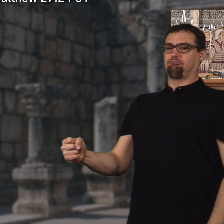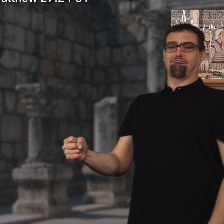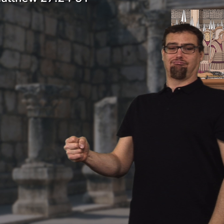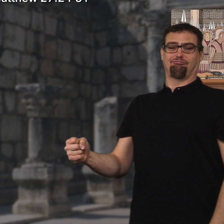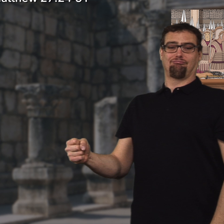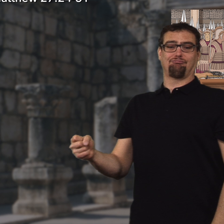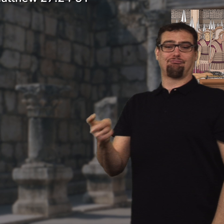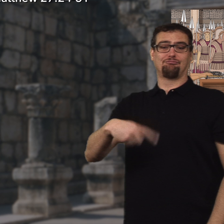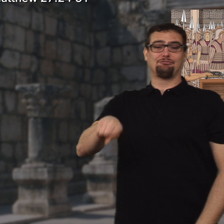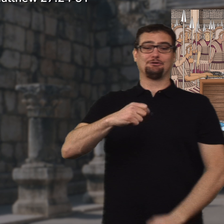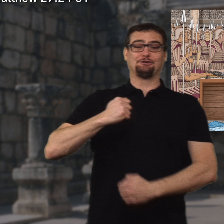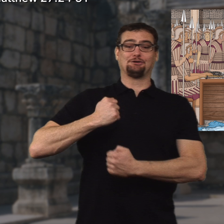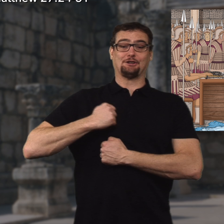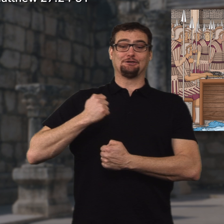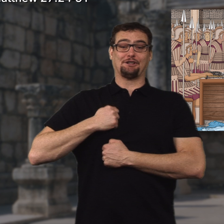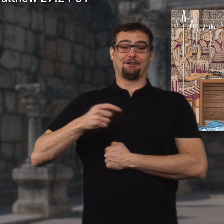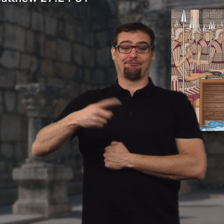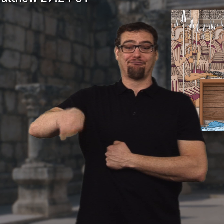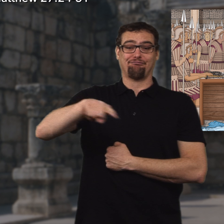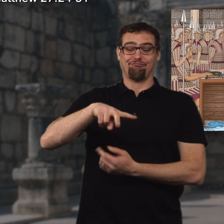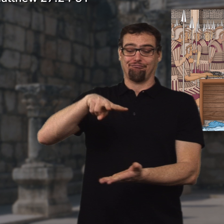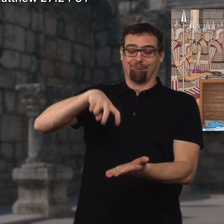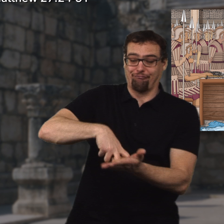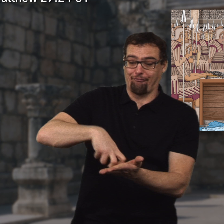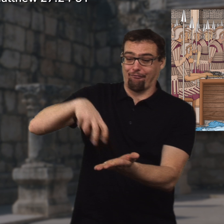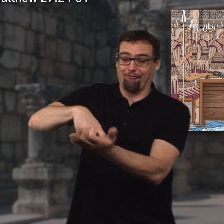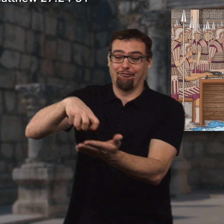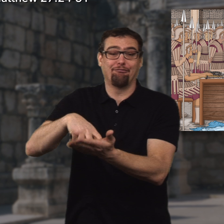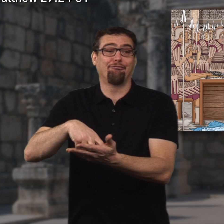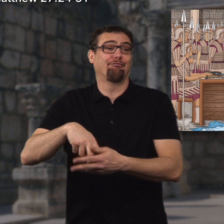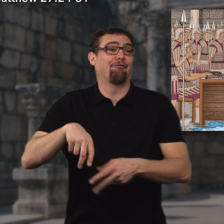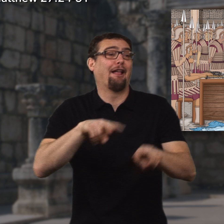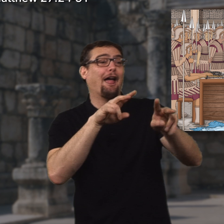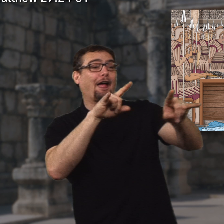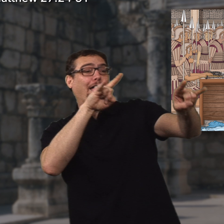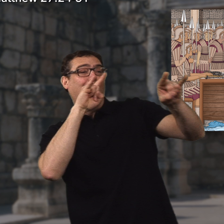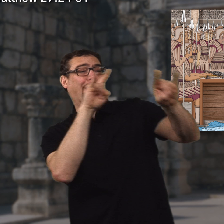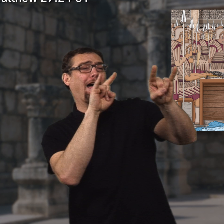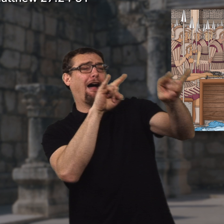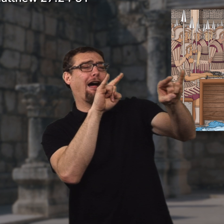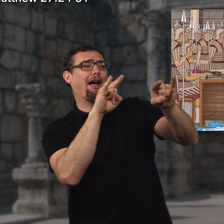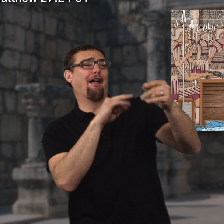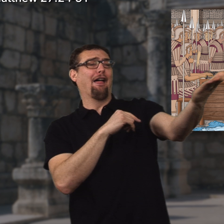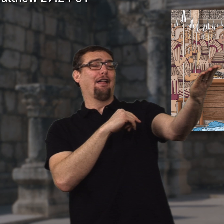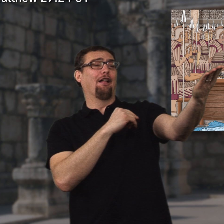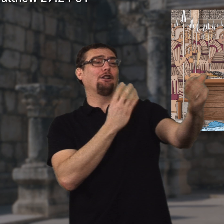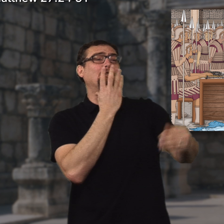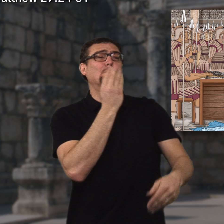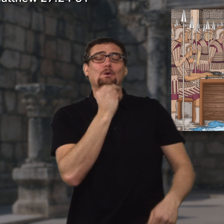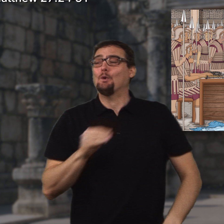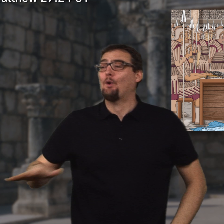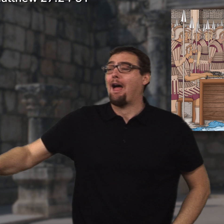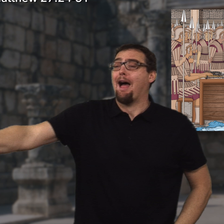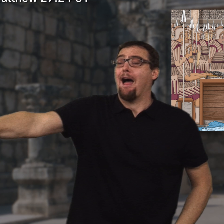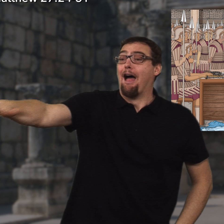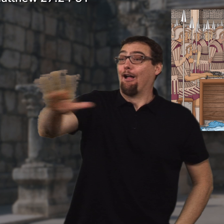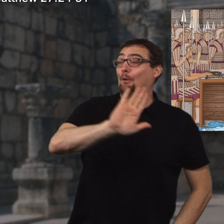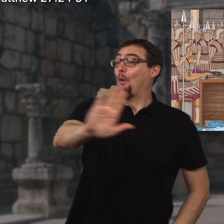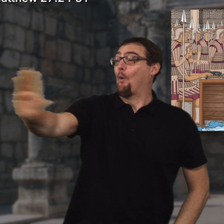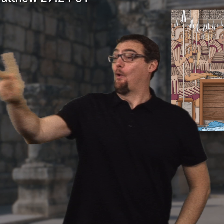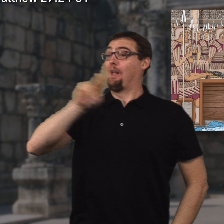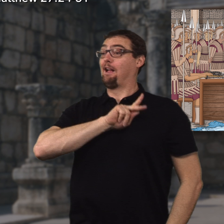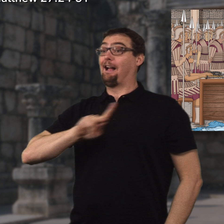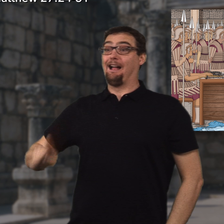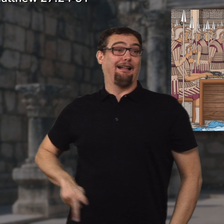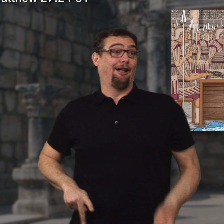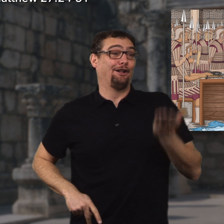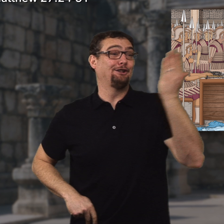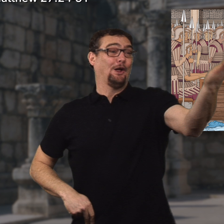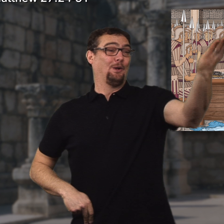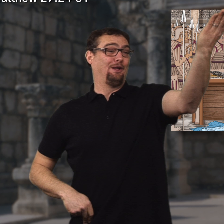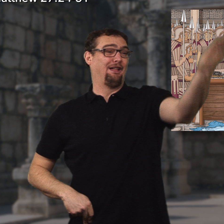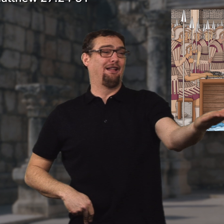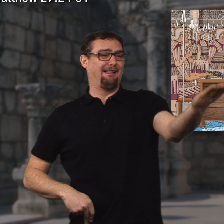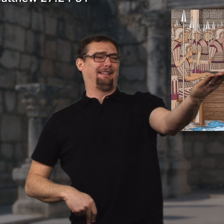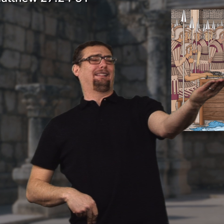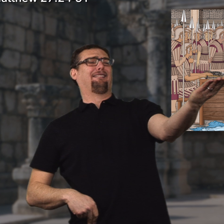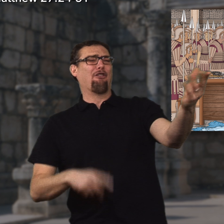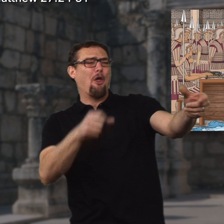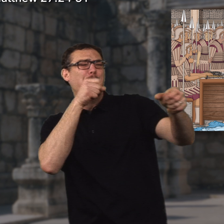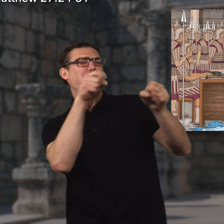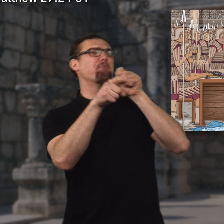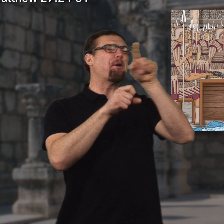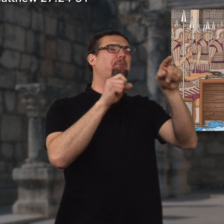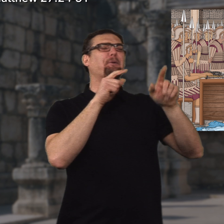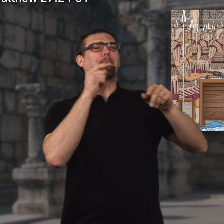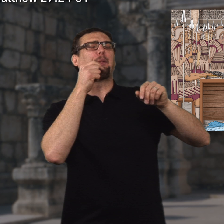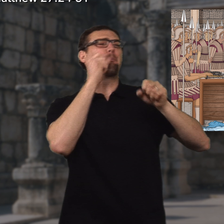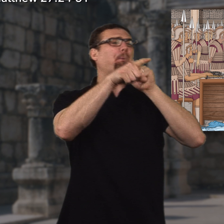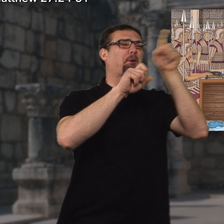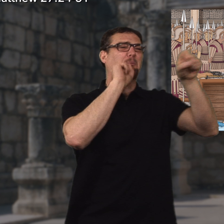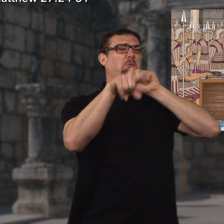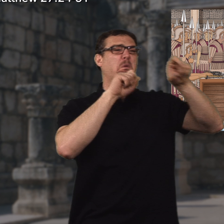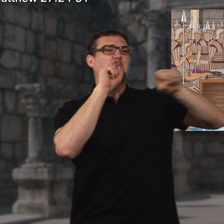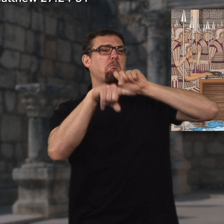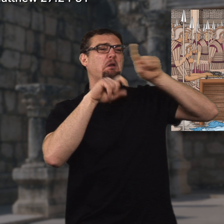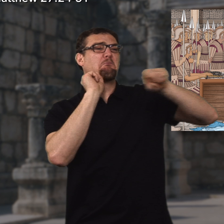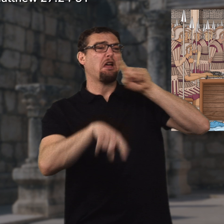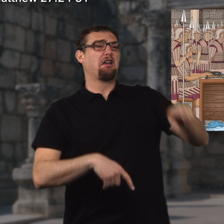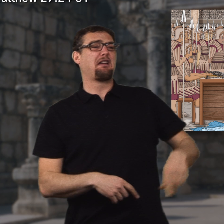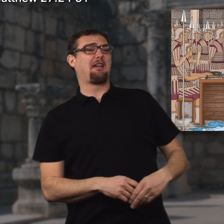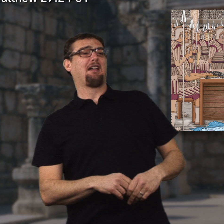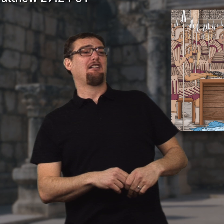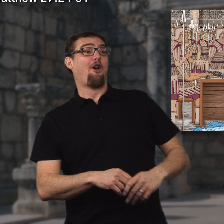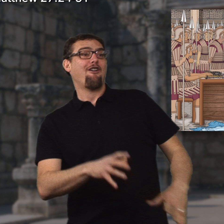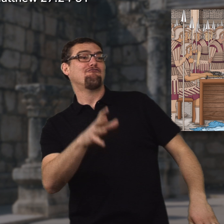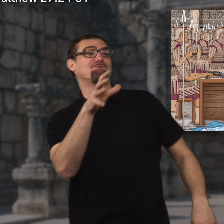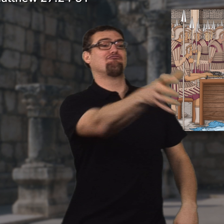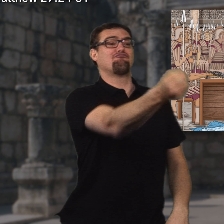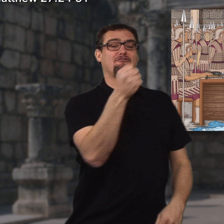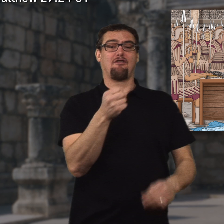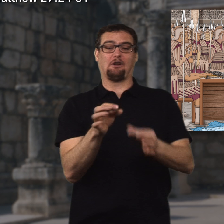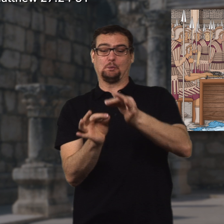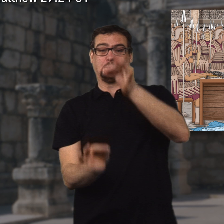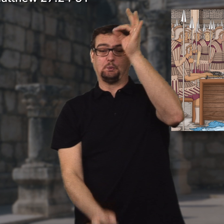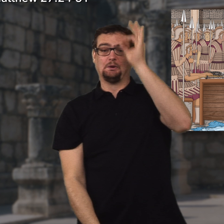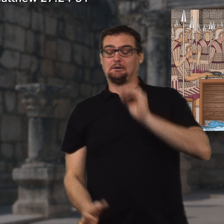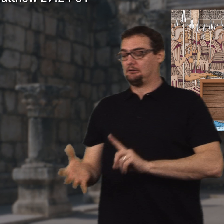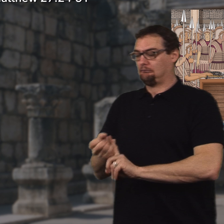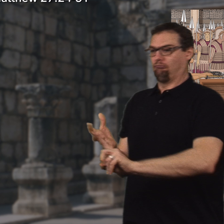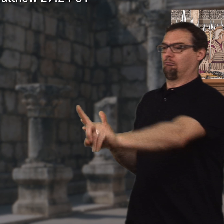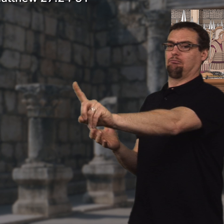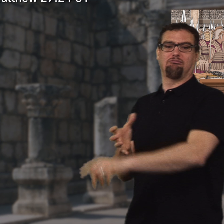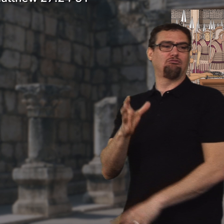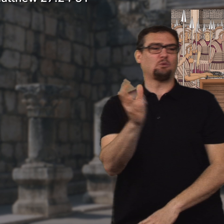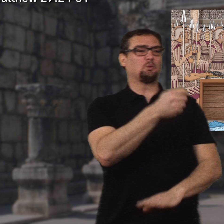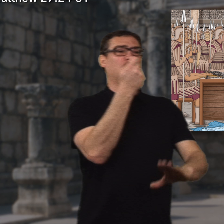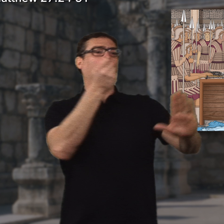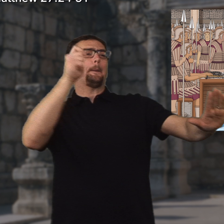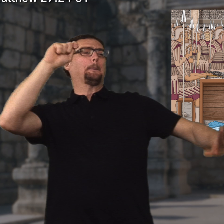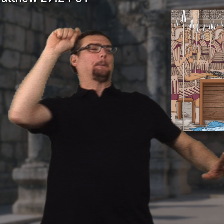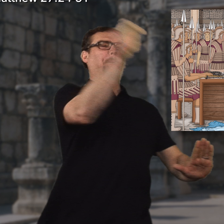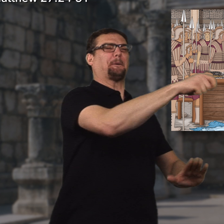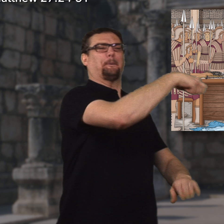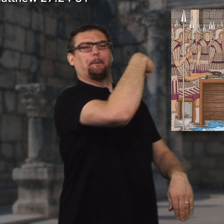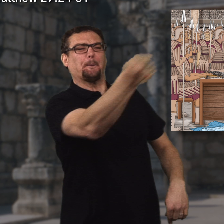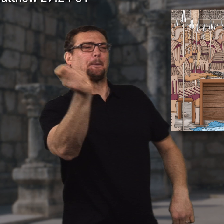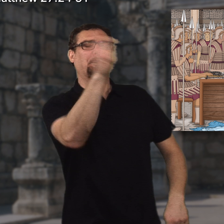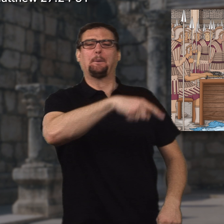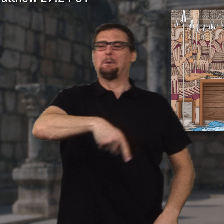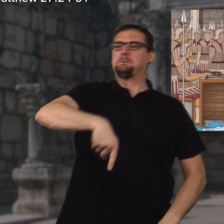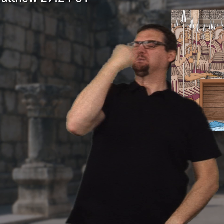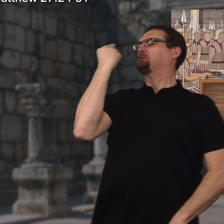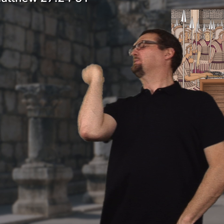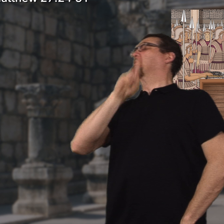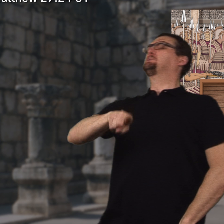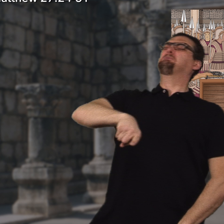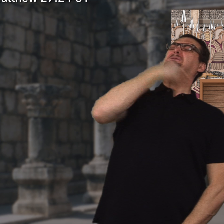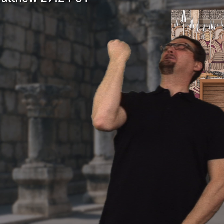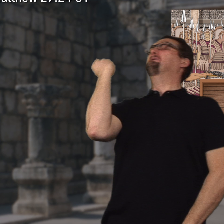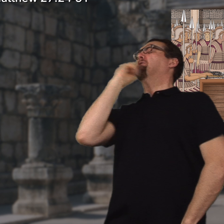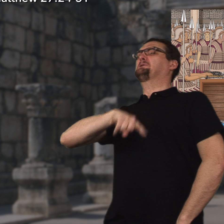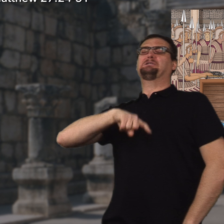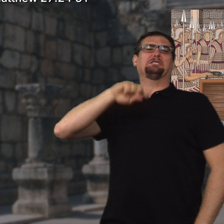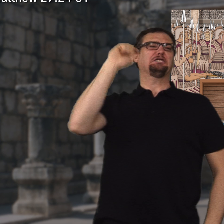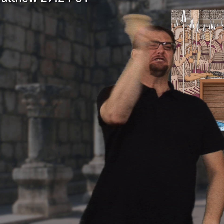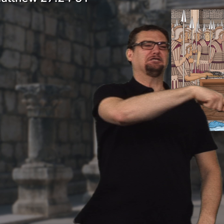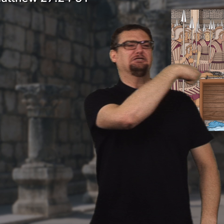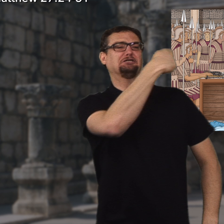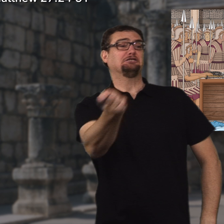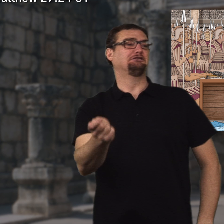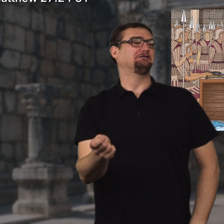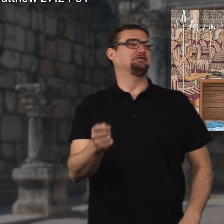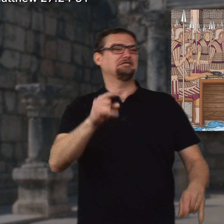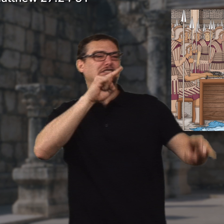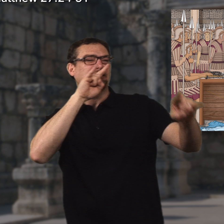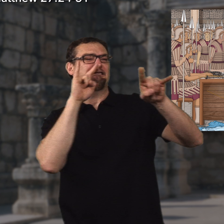They put a staff in His right hand and knelt down before Him to mock Him, saying, “Hail, King of the Jews!”